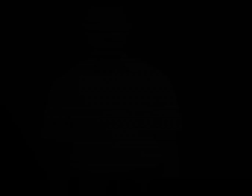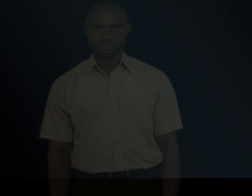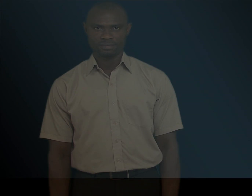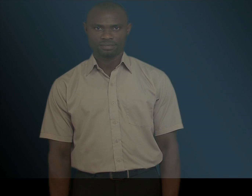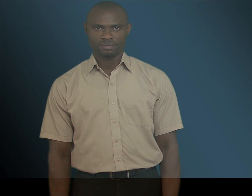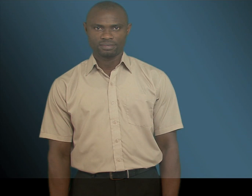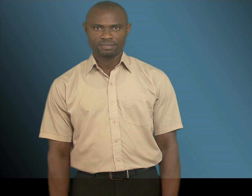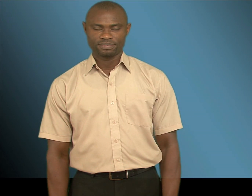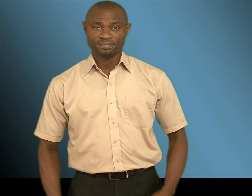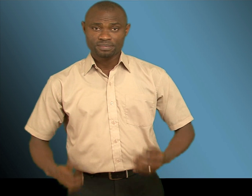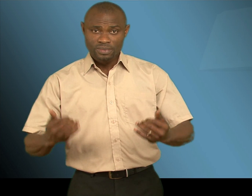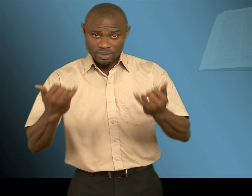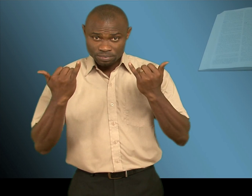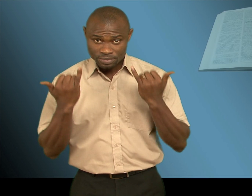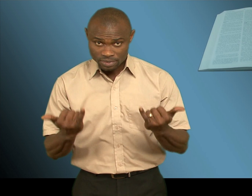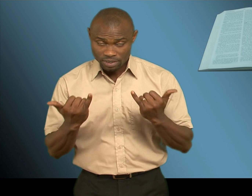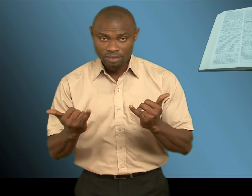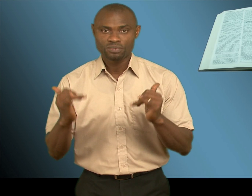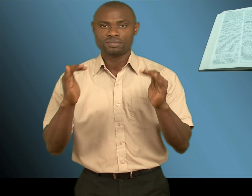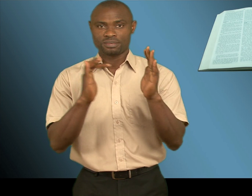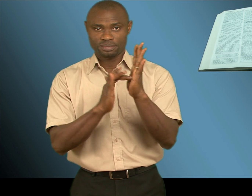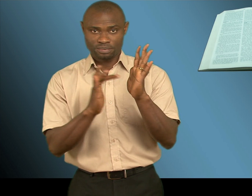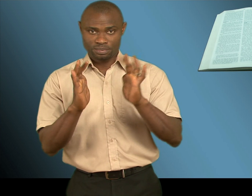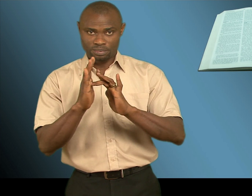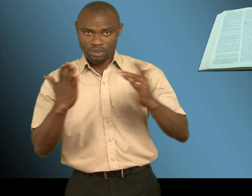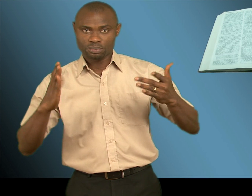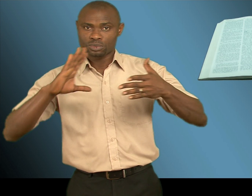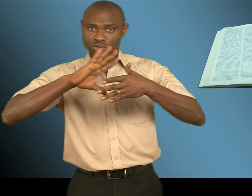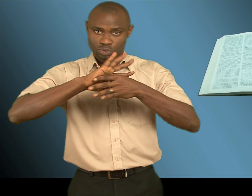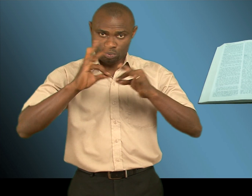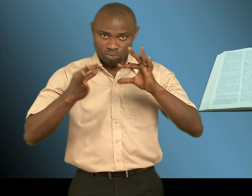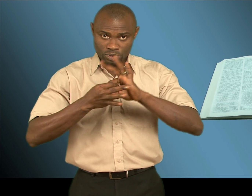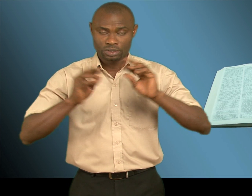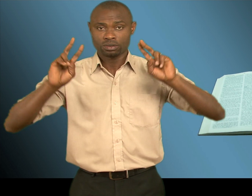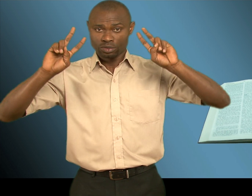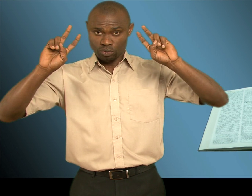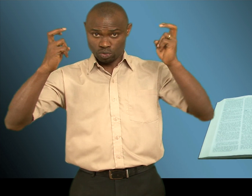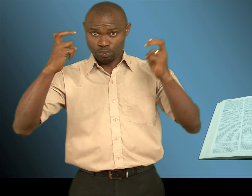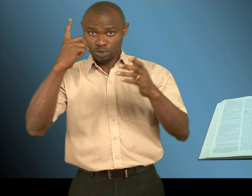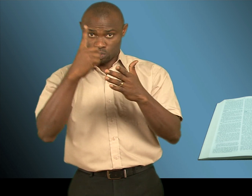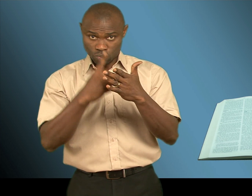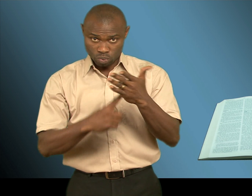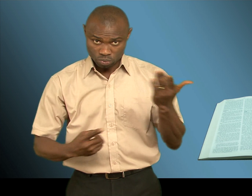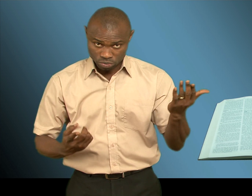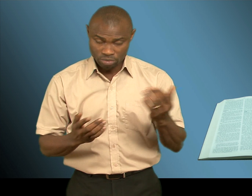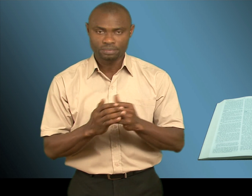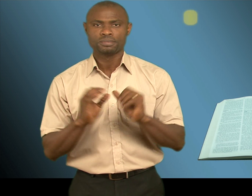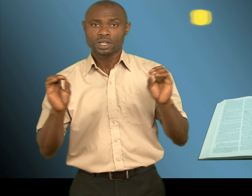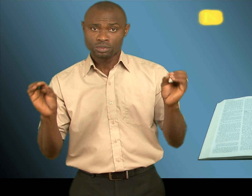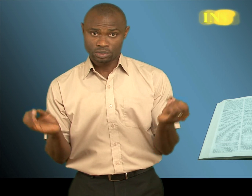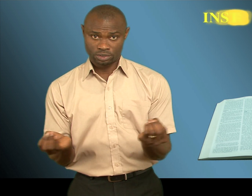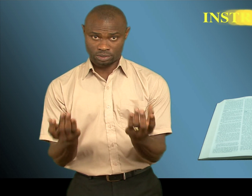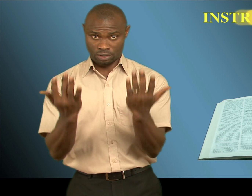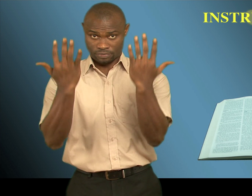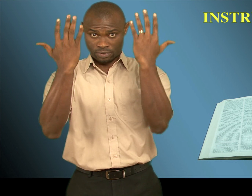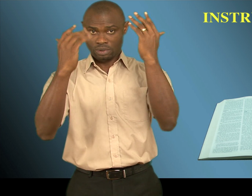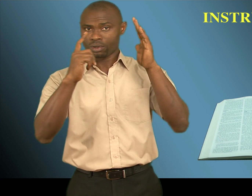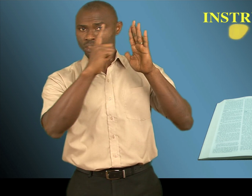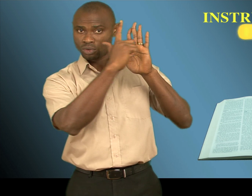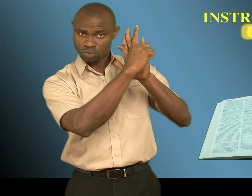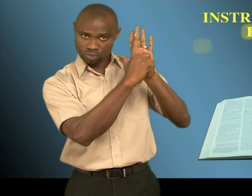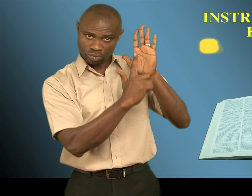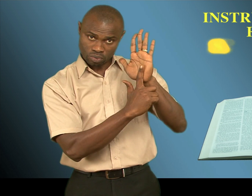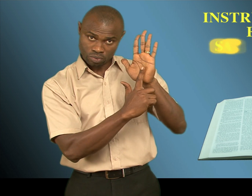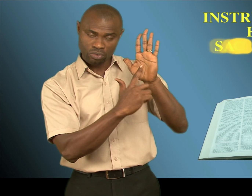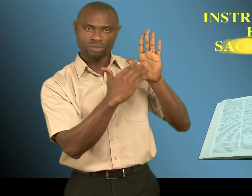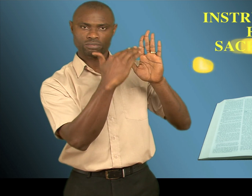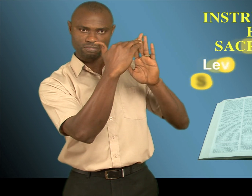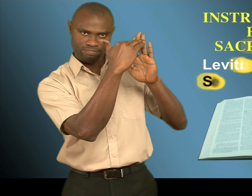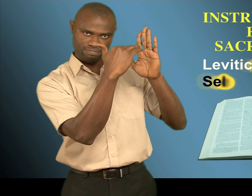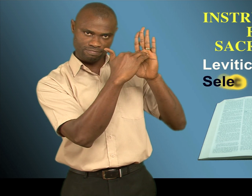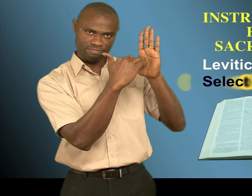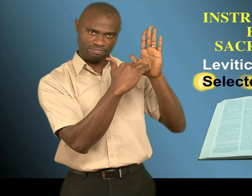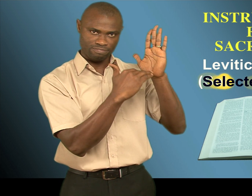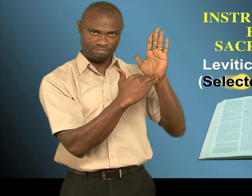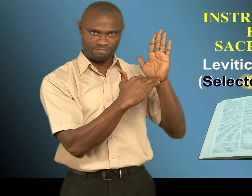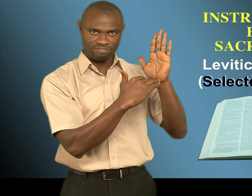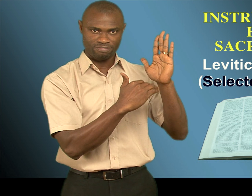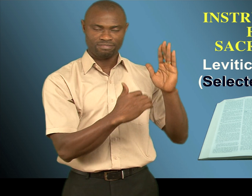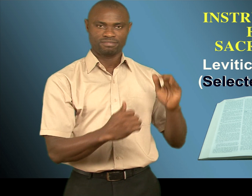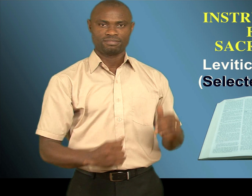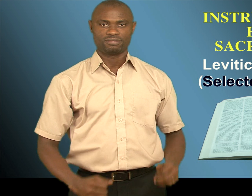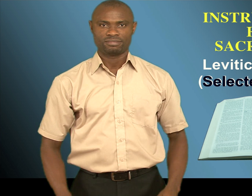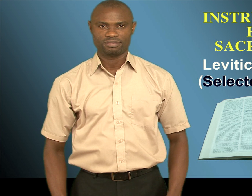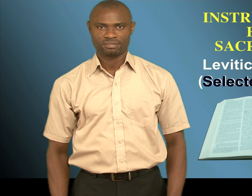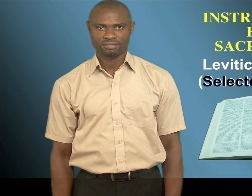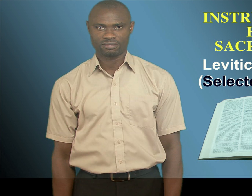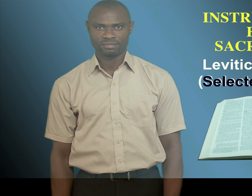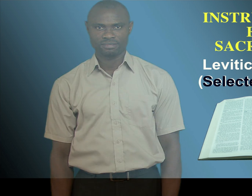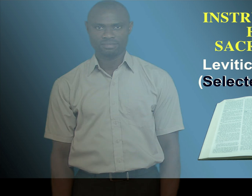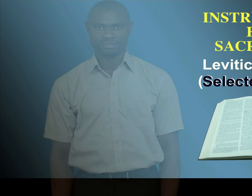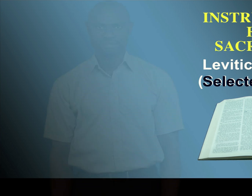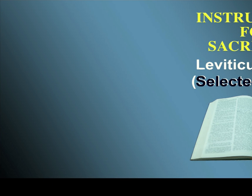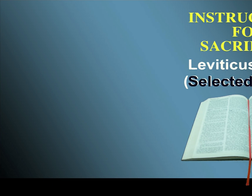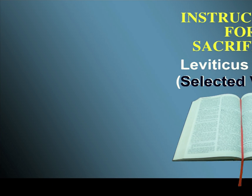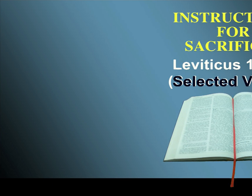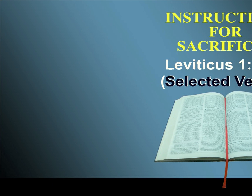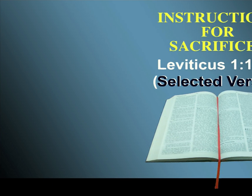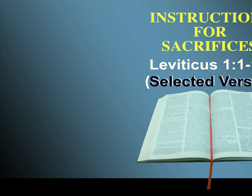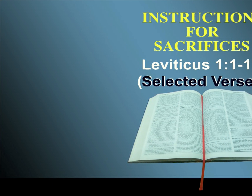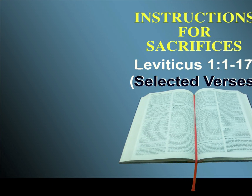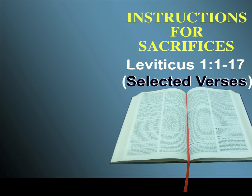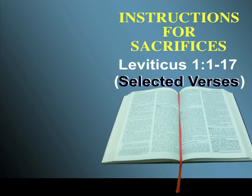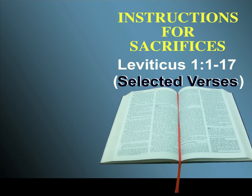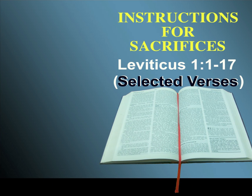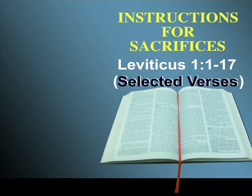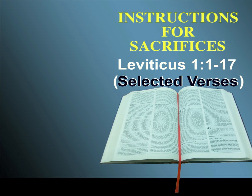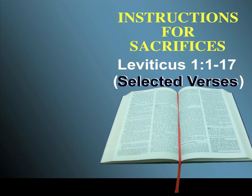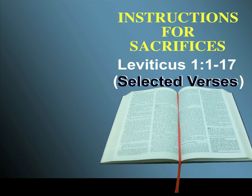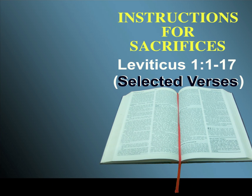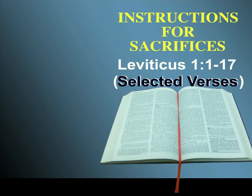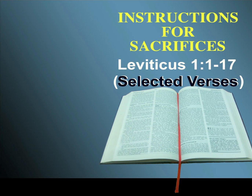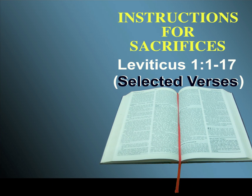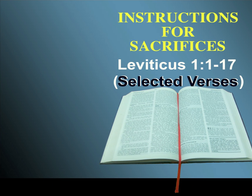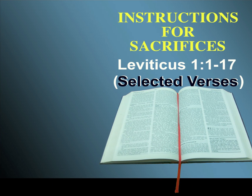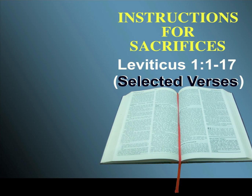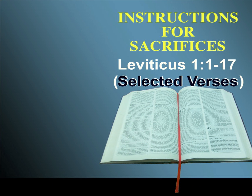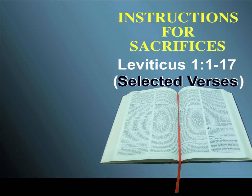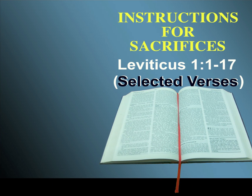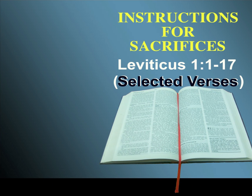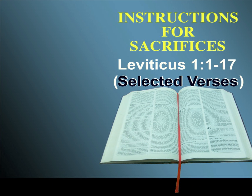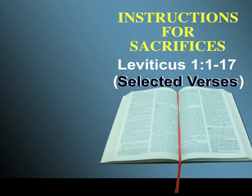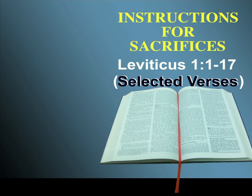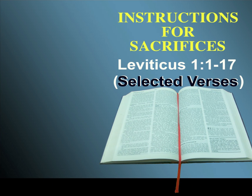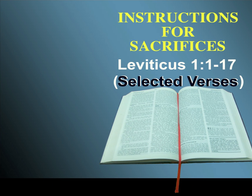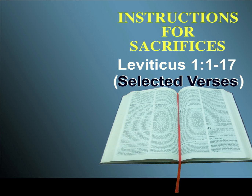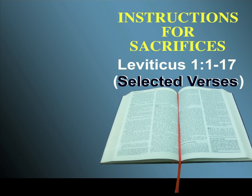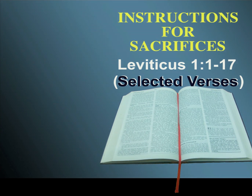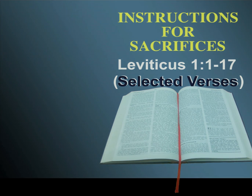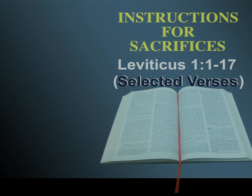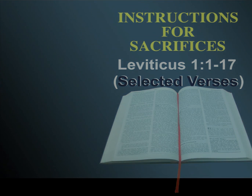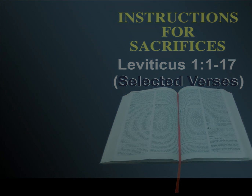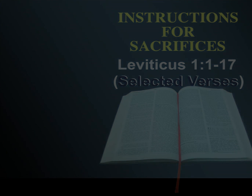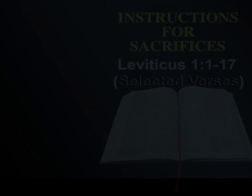Instructions for sacrifices